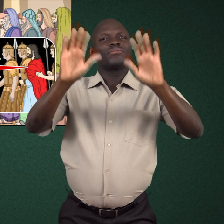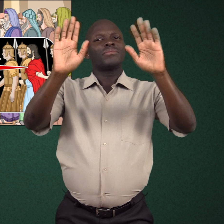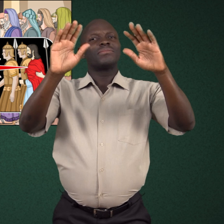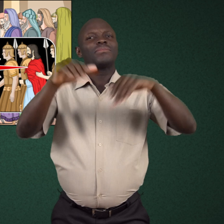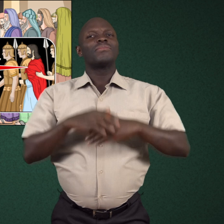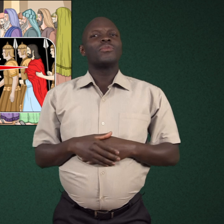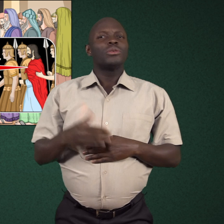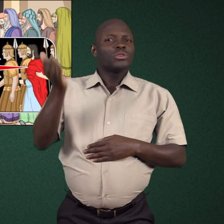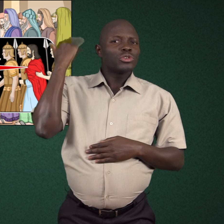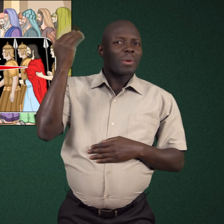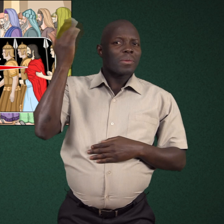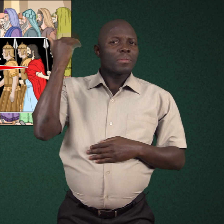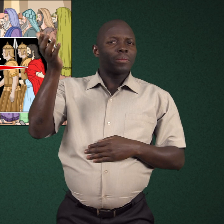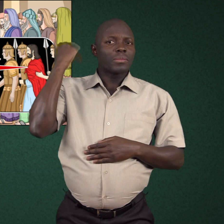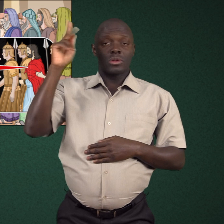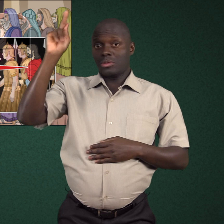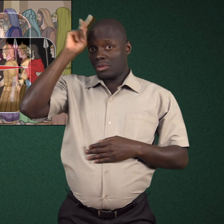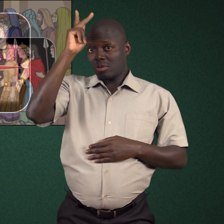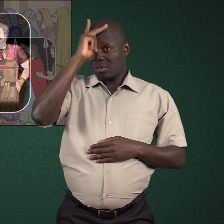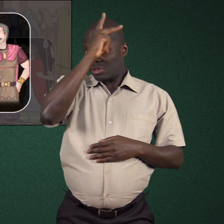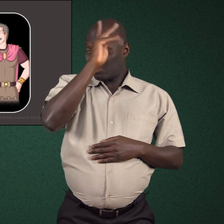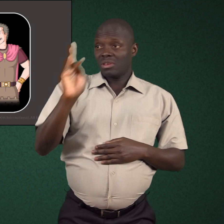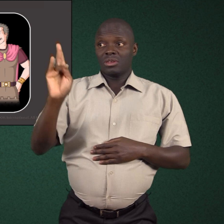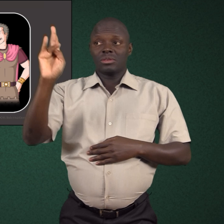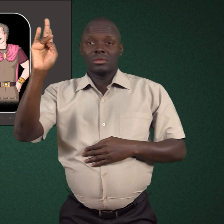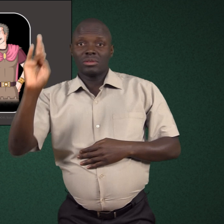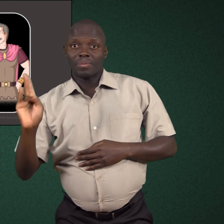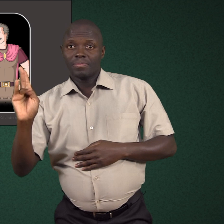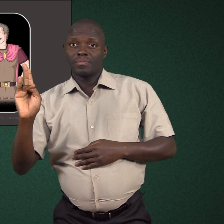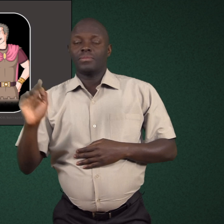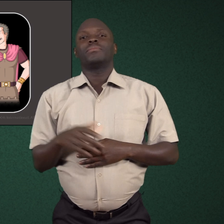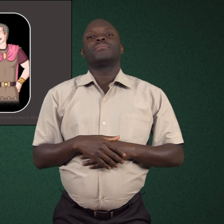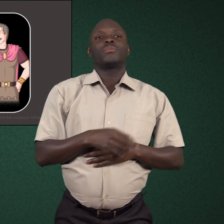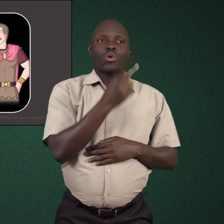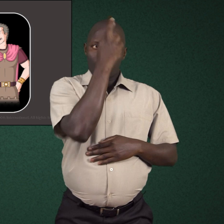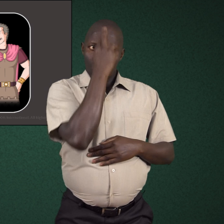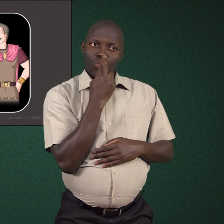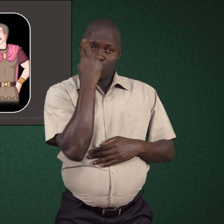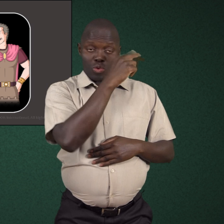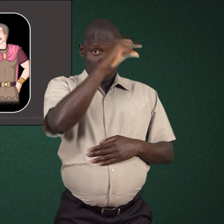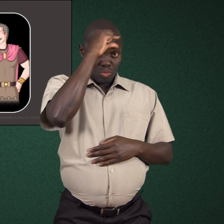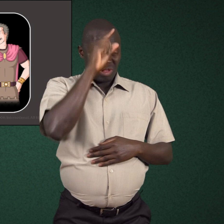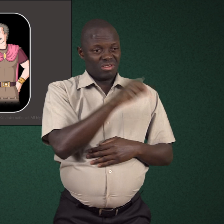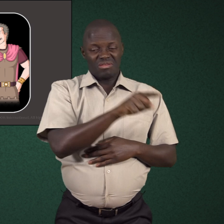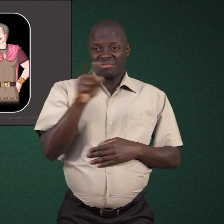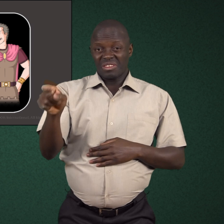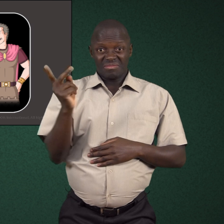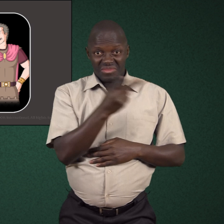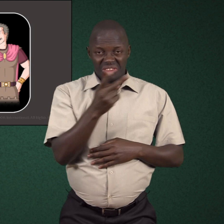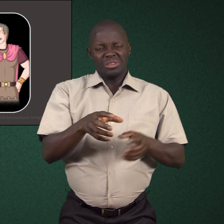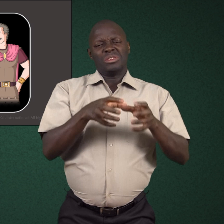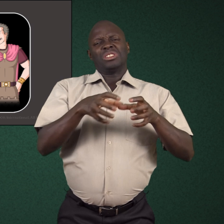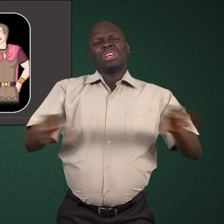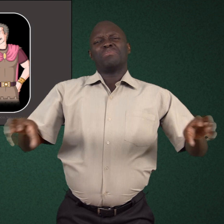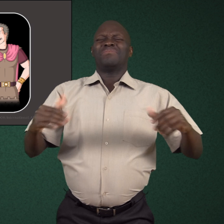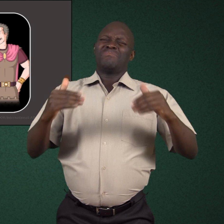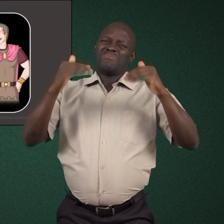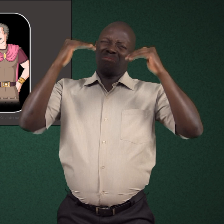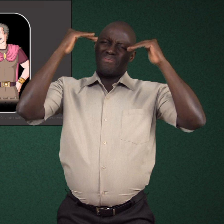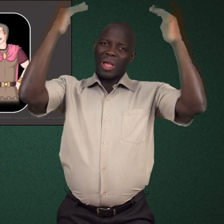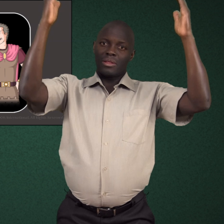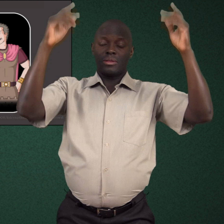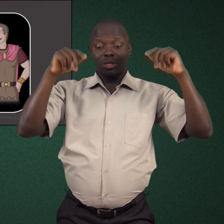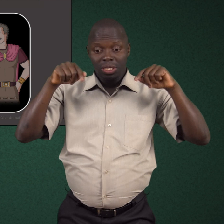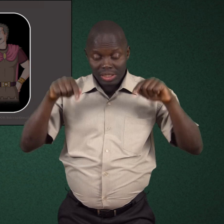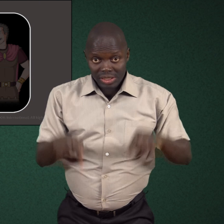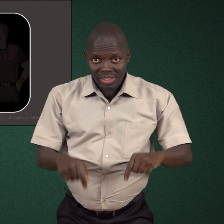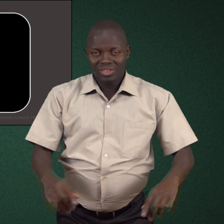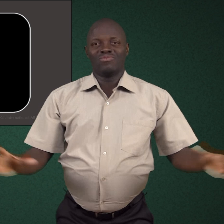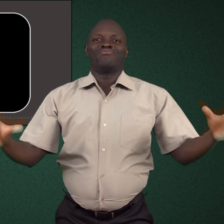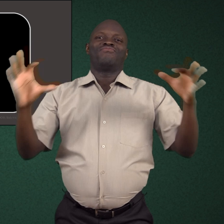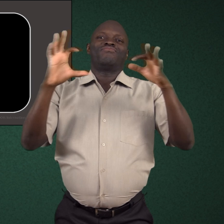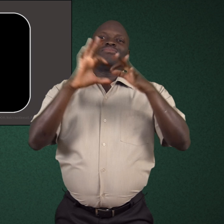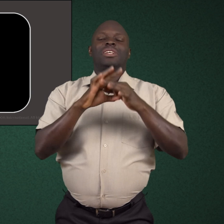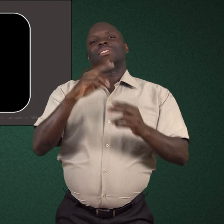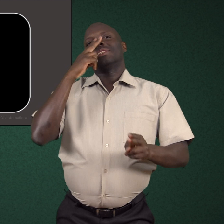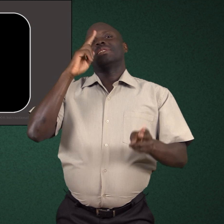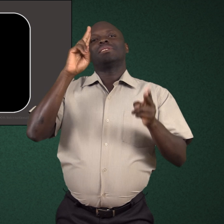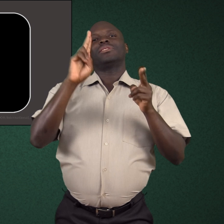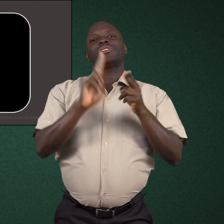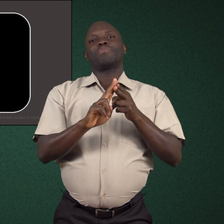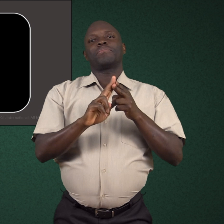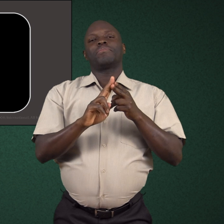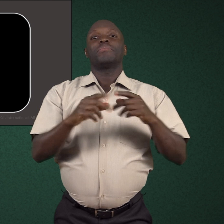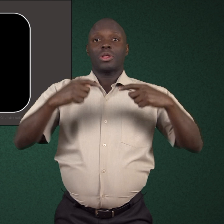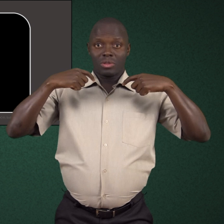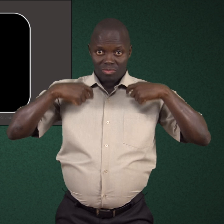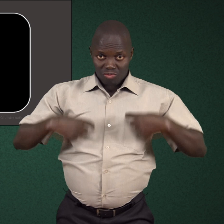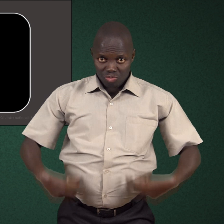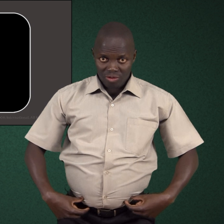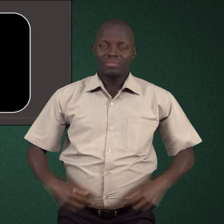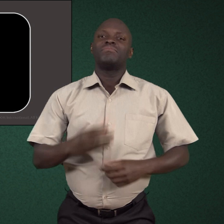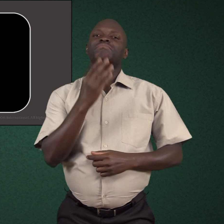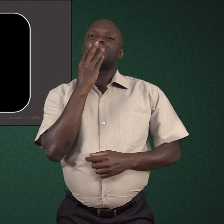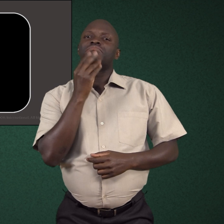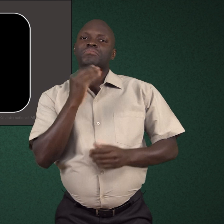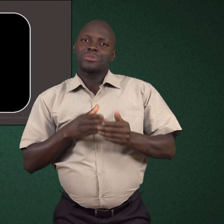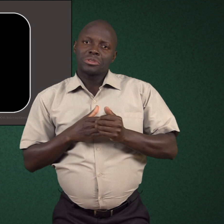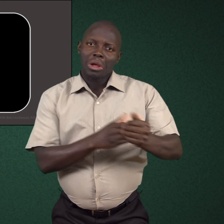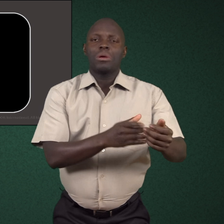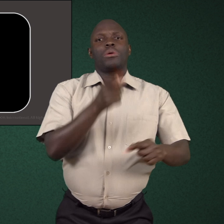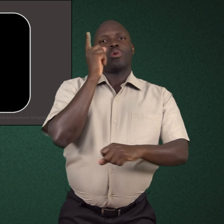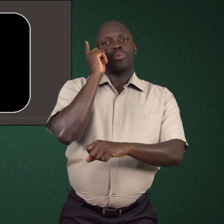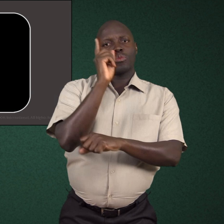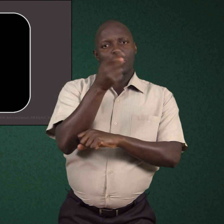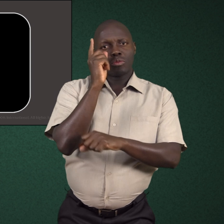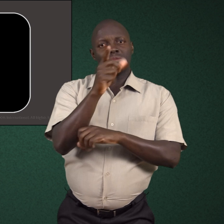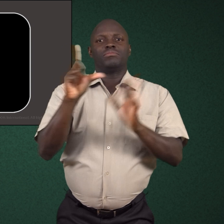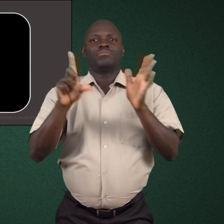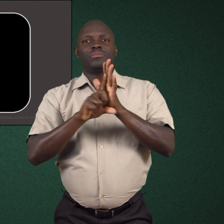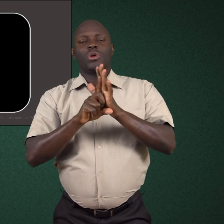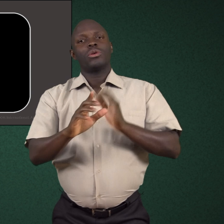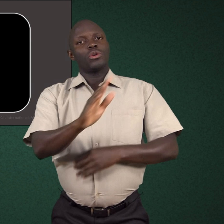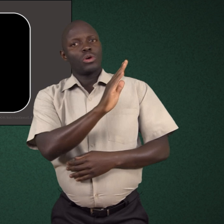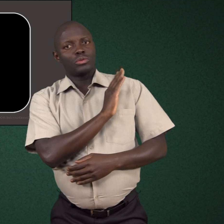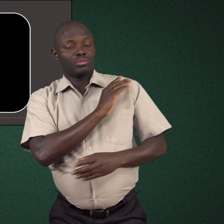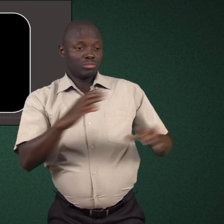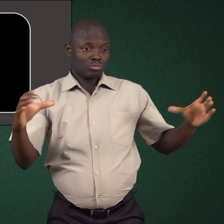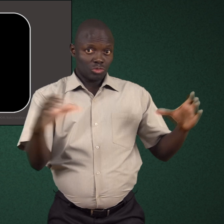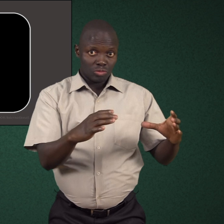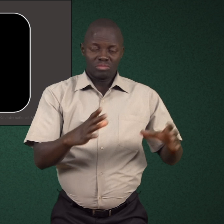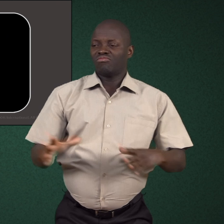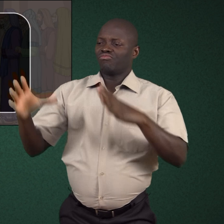That day Herod and Pilate became friends; before this time they had been enemies.